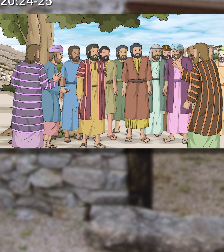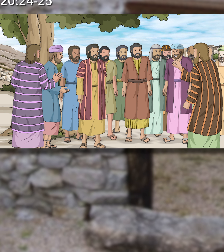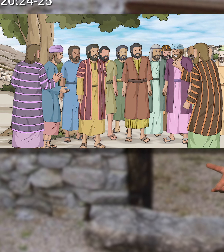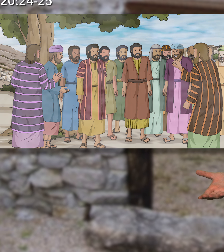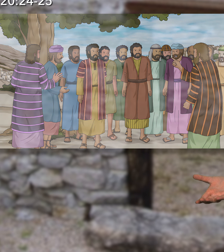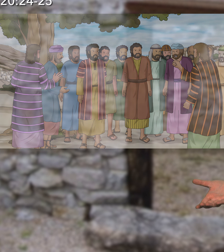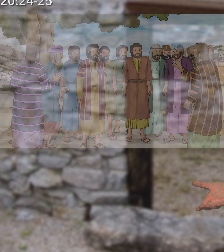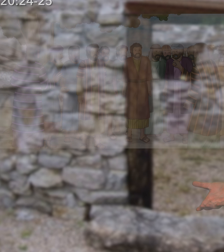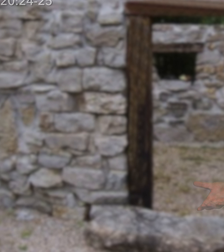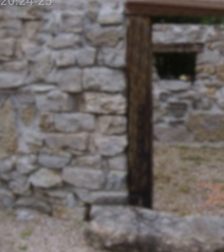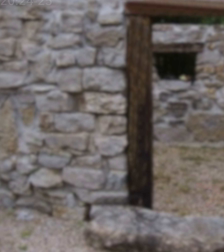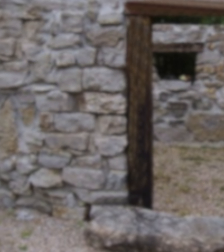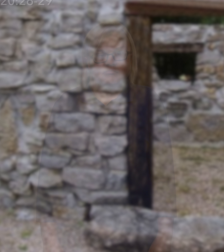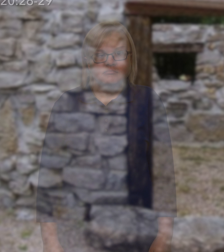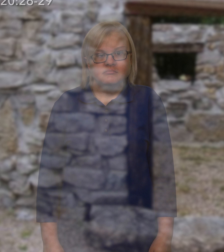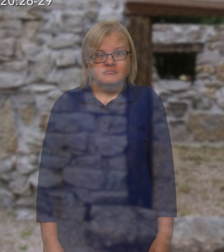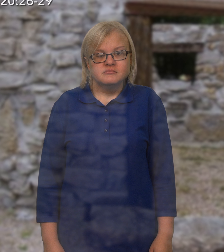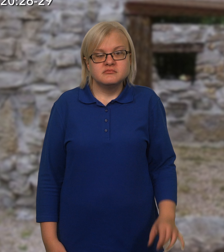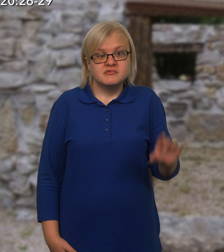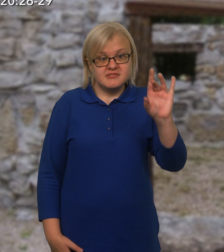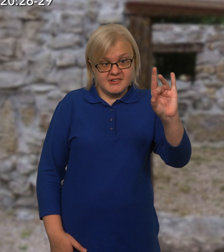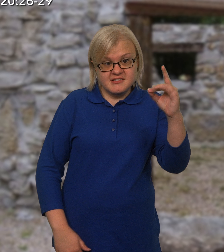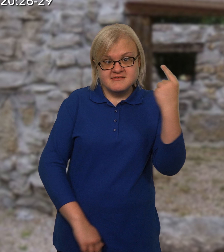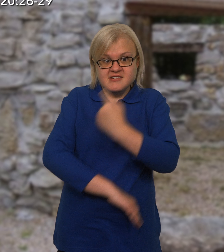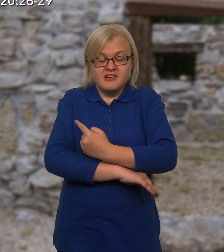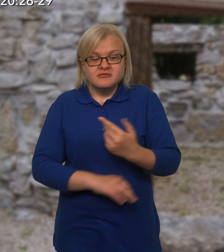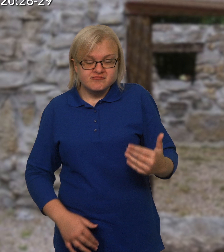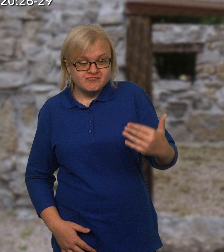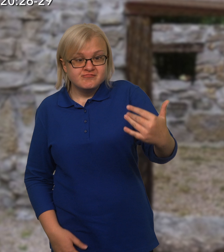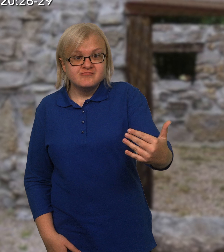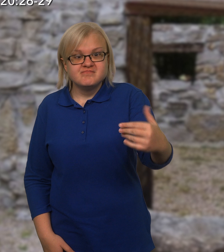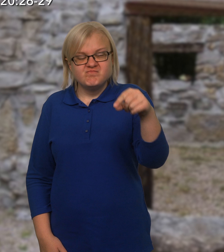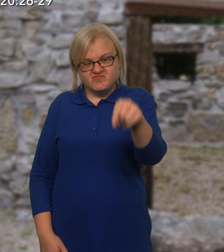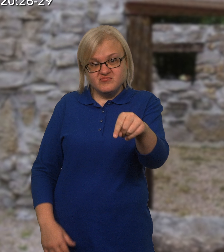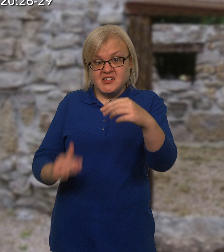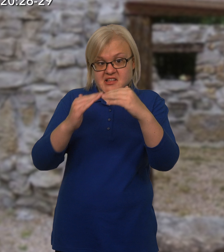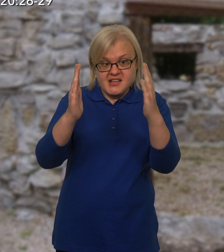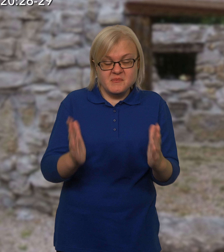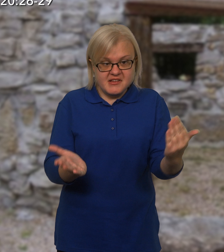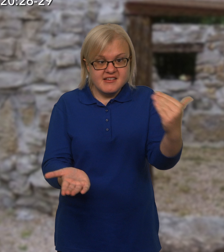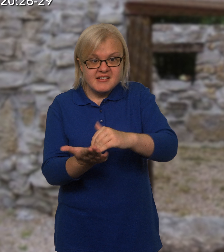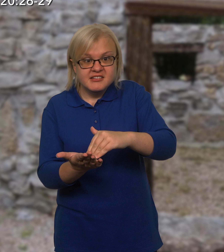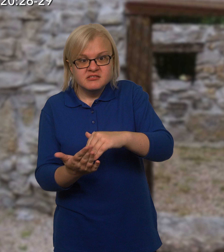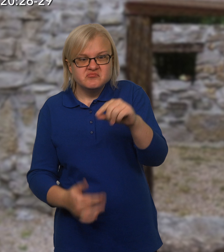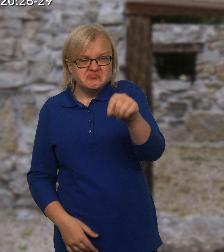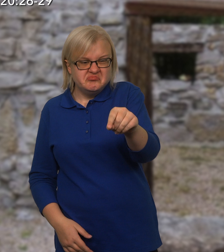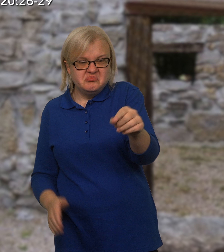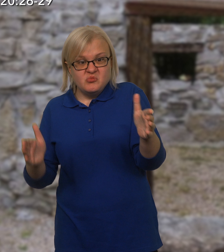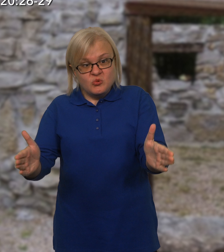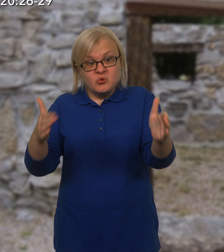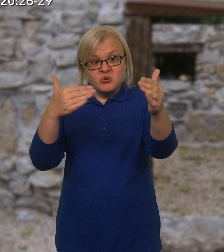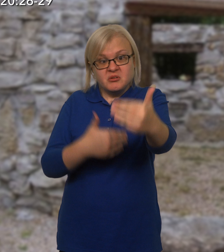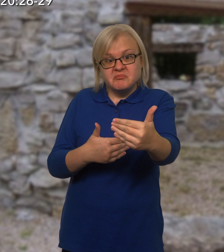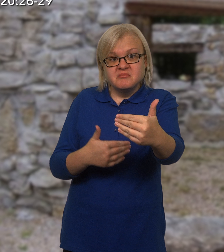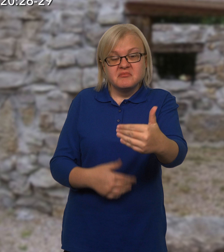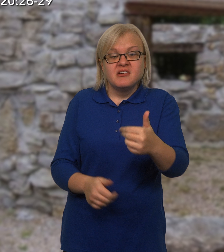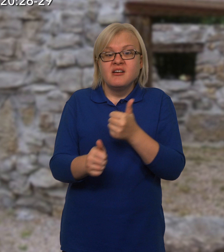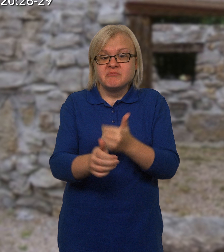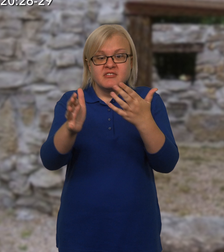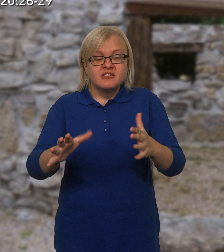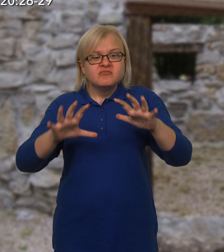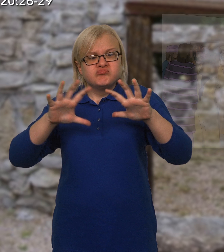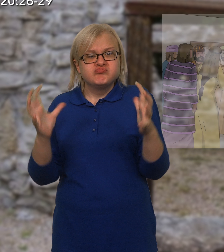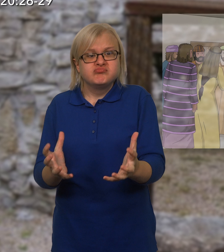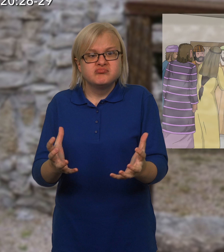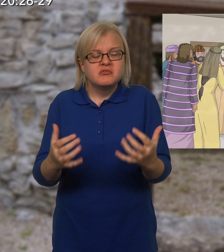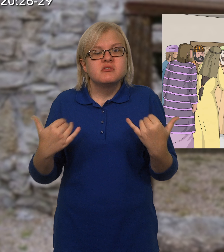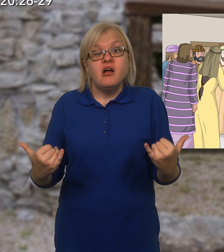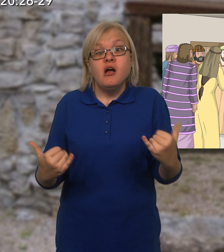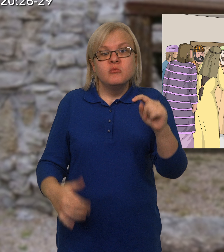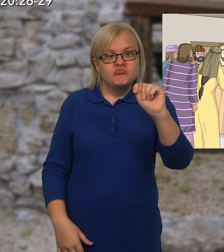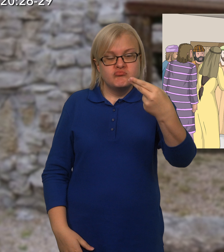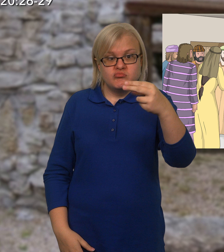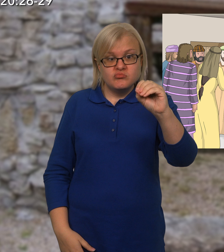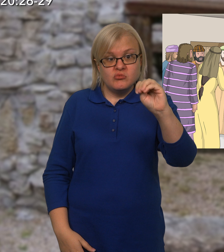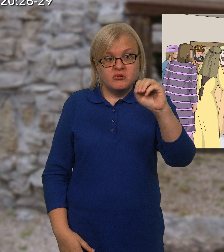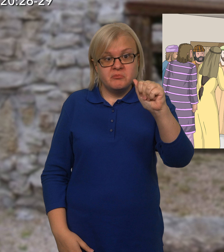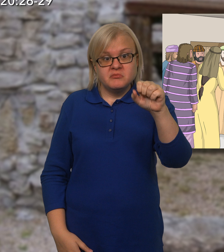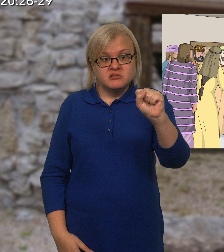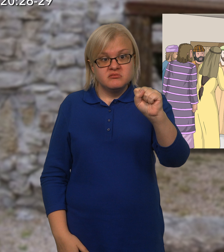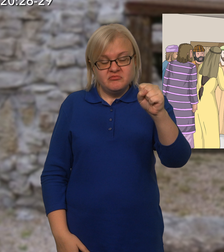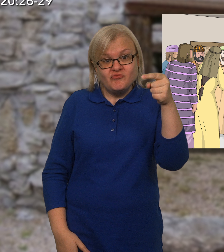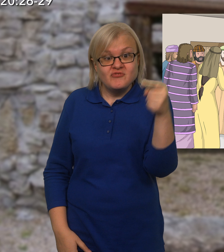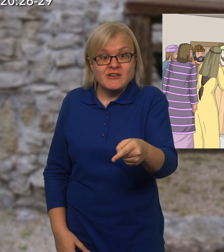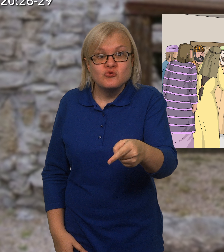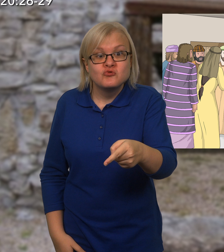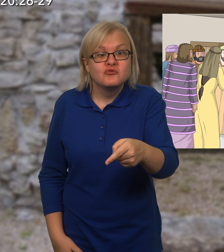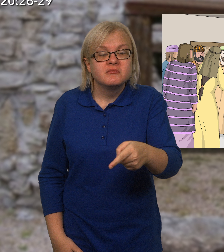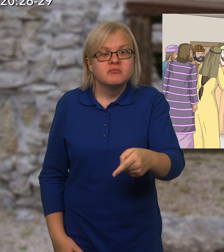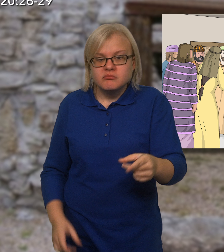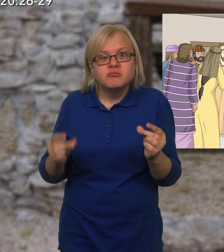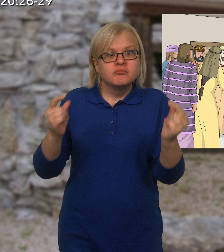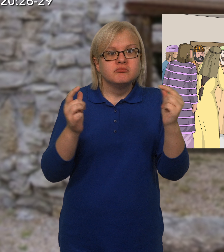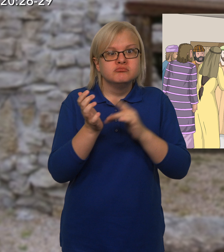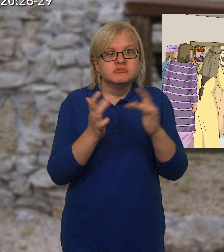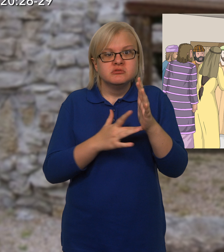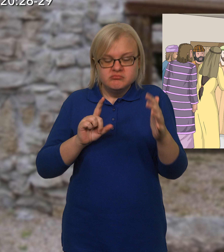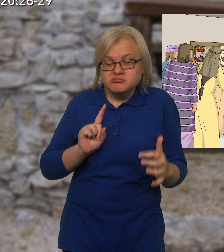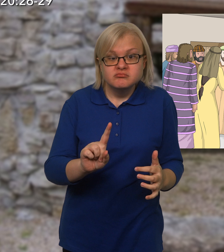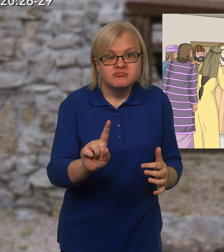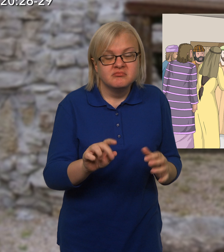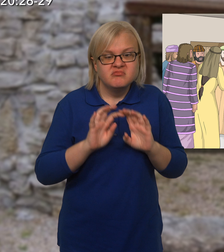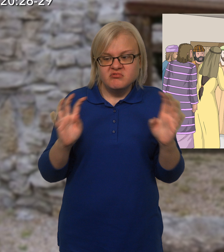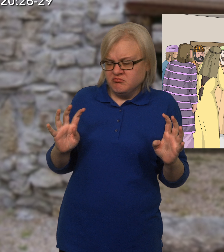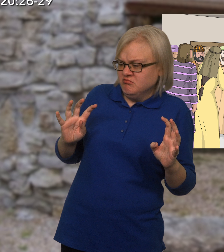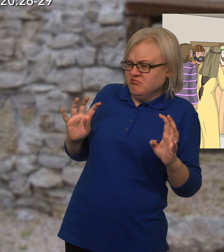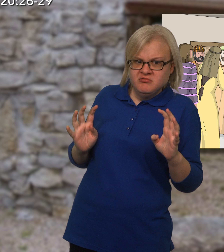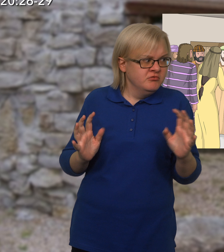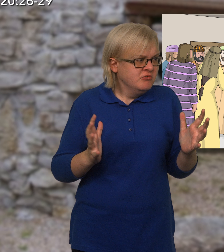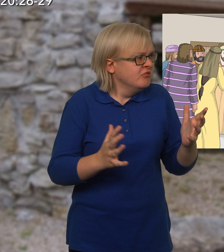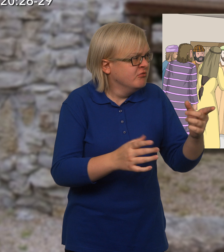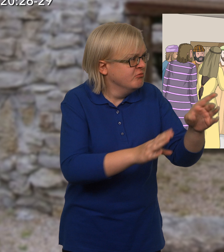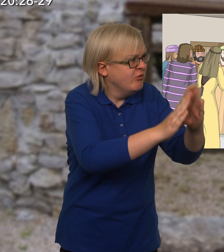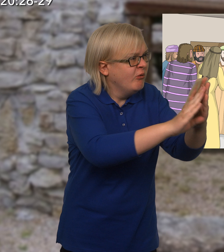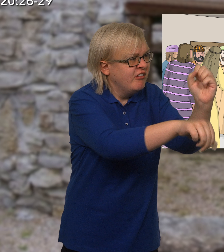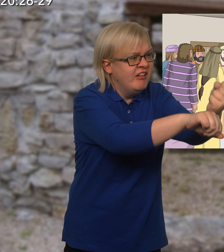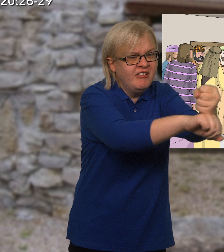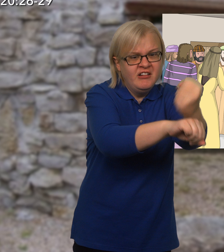Eight days later, His disciples were once again inside with the doors locked, and Thomas was with them.